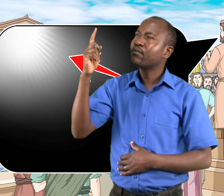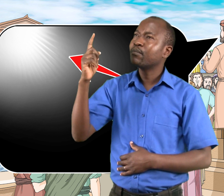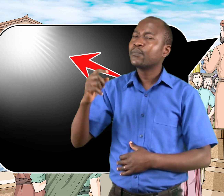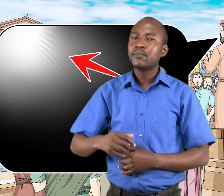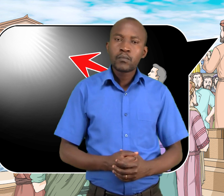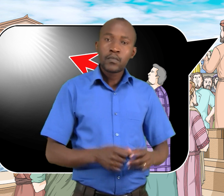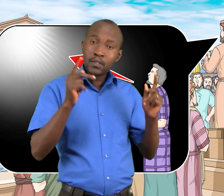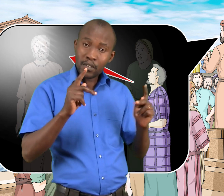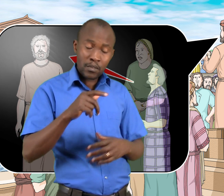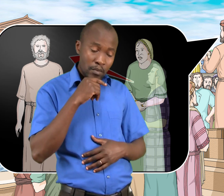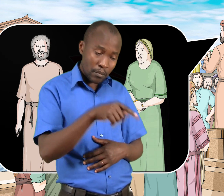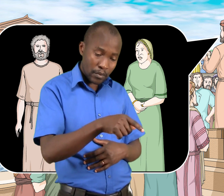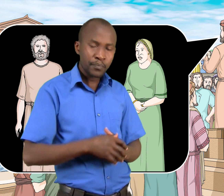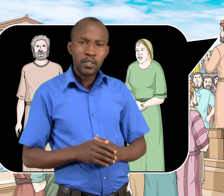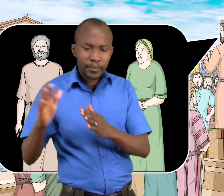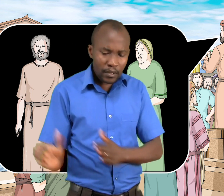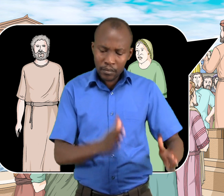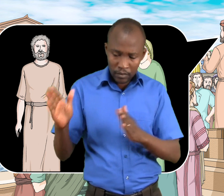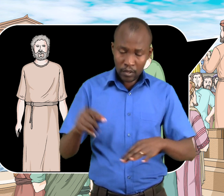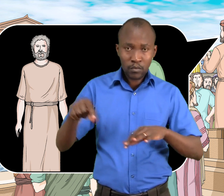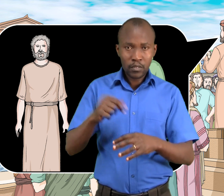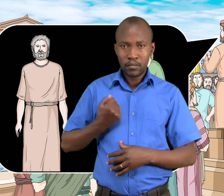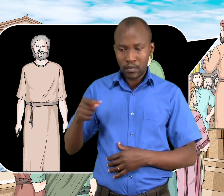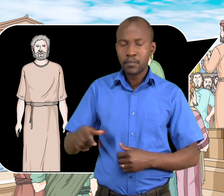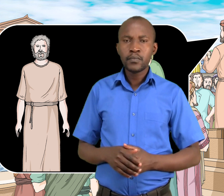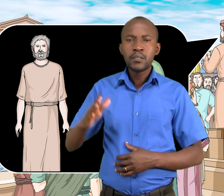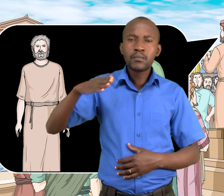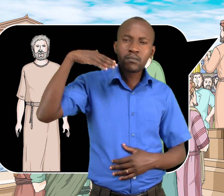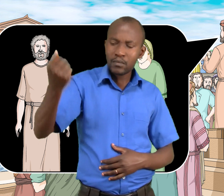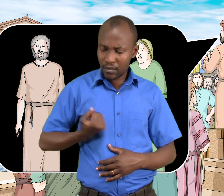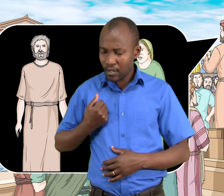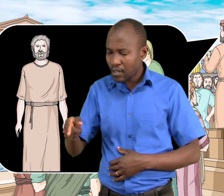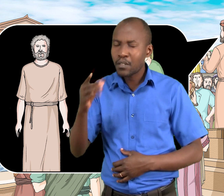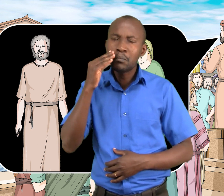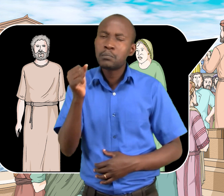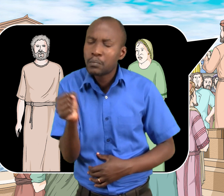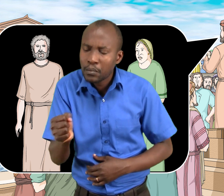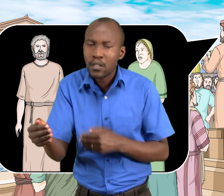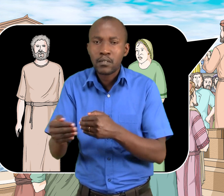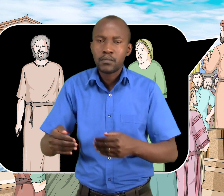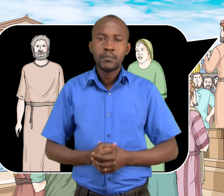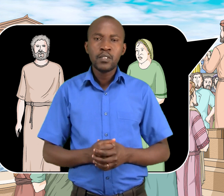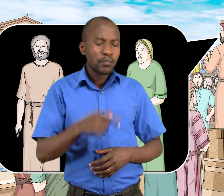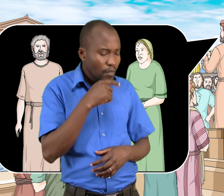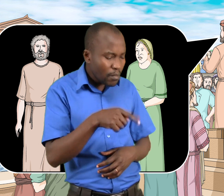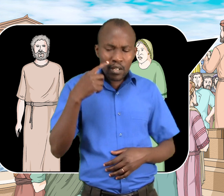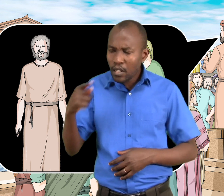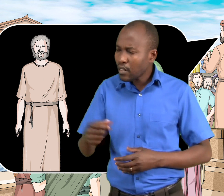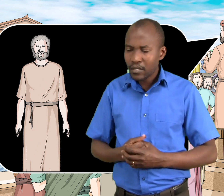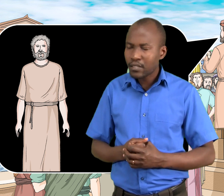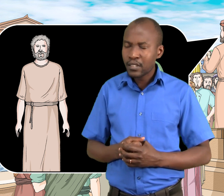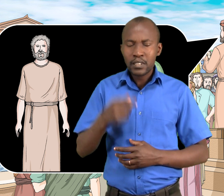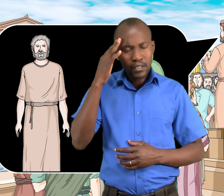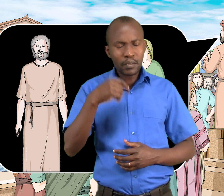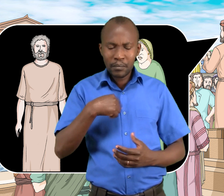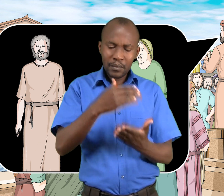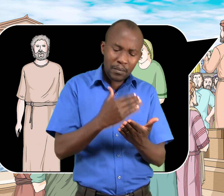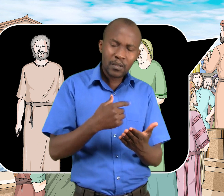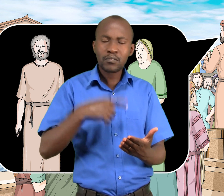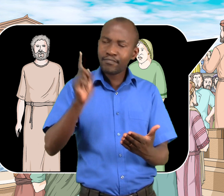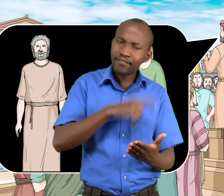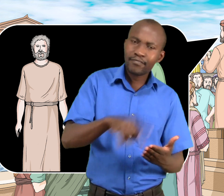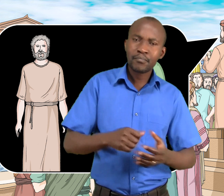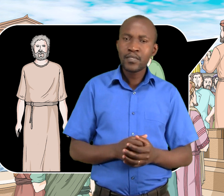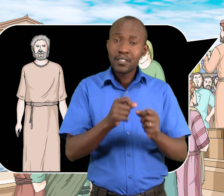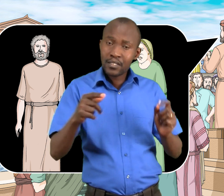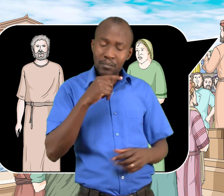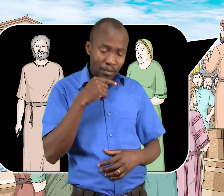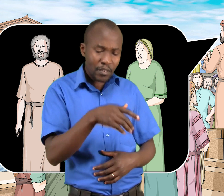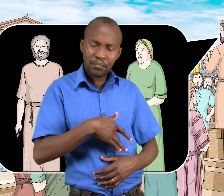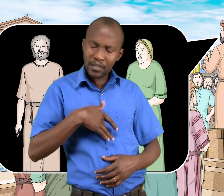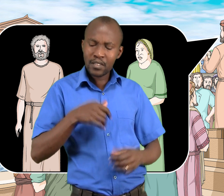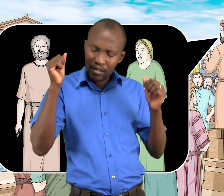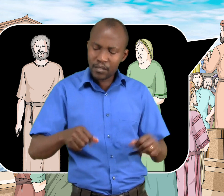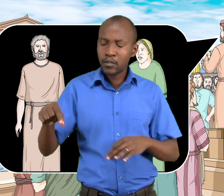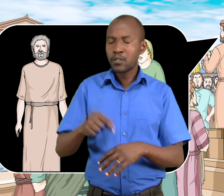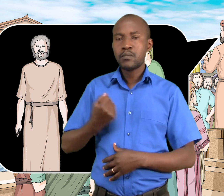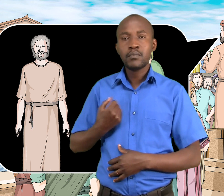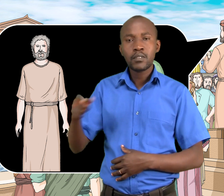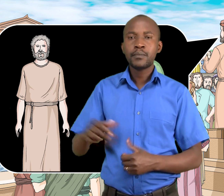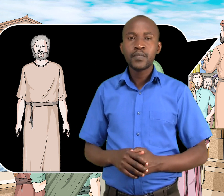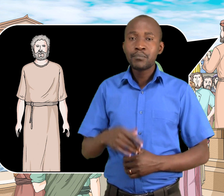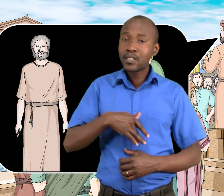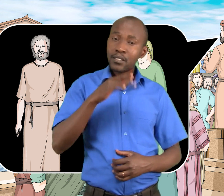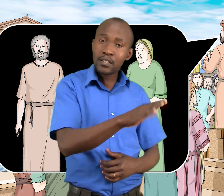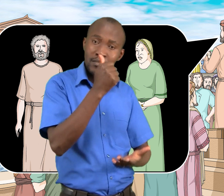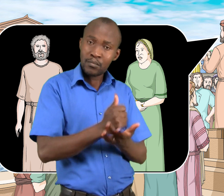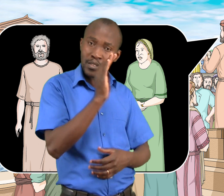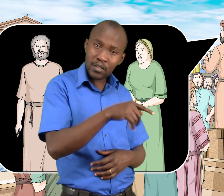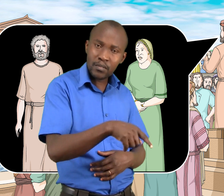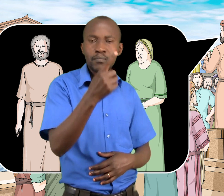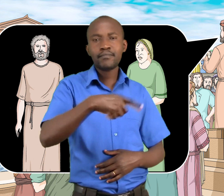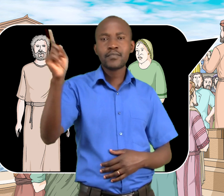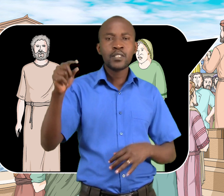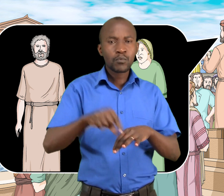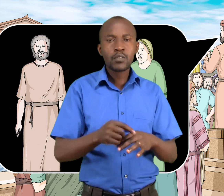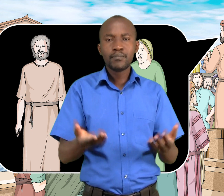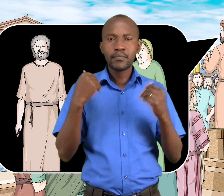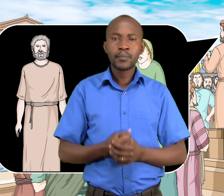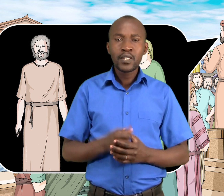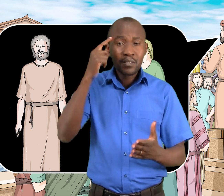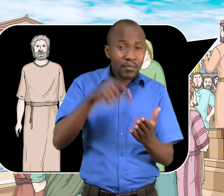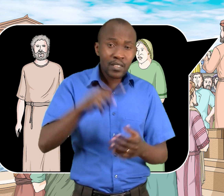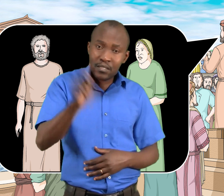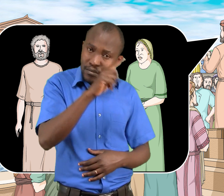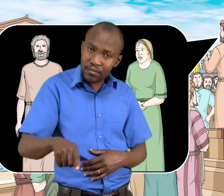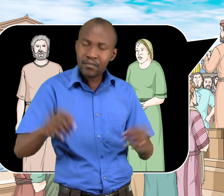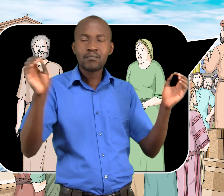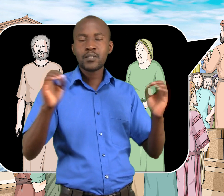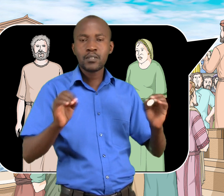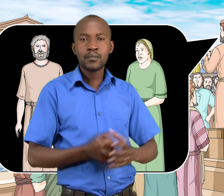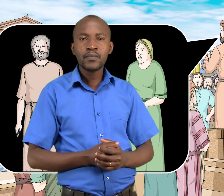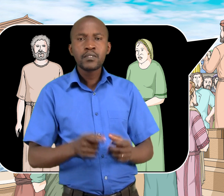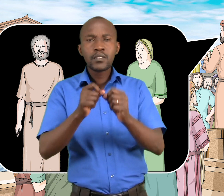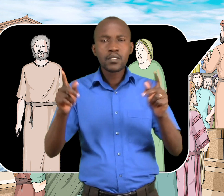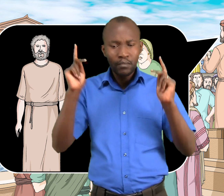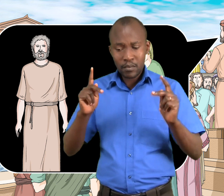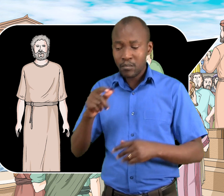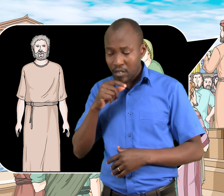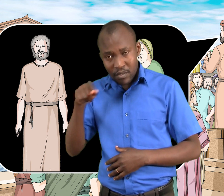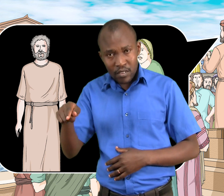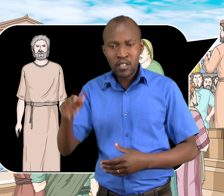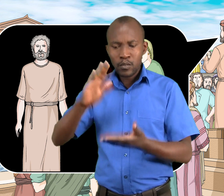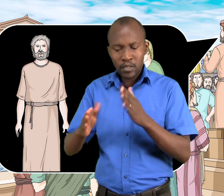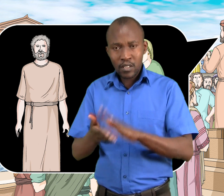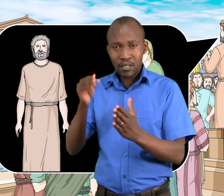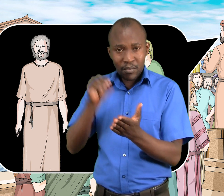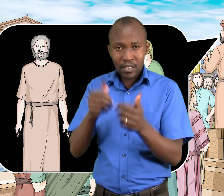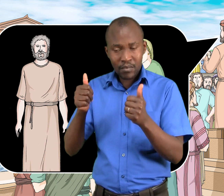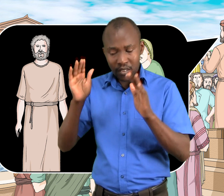However, if someone thinks he is acting inappropriately toward his betrothed, and if she is beyond her youth and they ought to marry, let him do as he wishes;